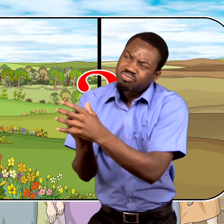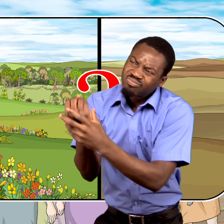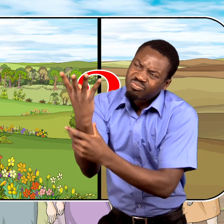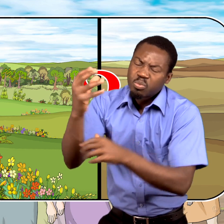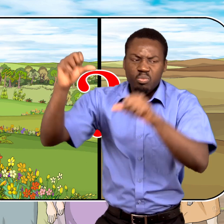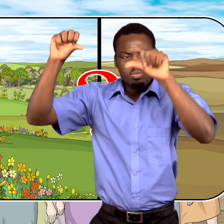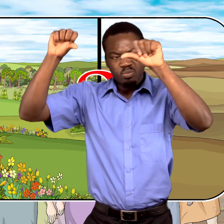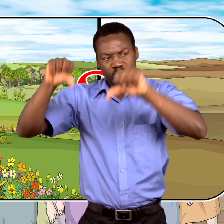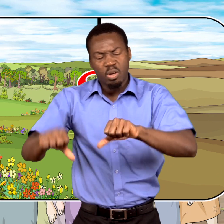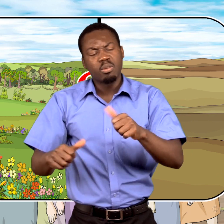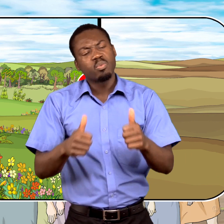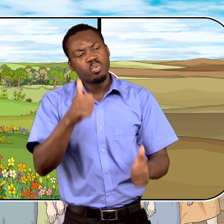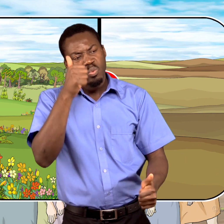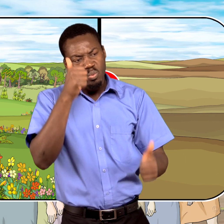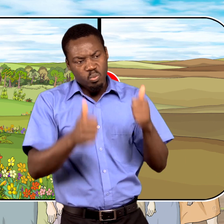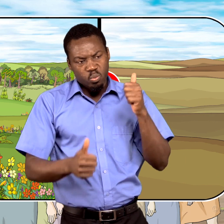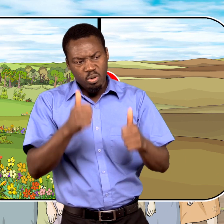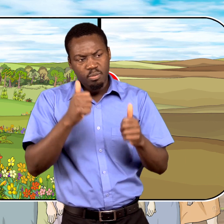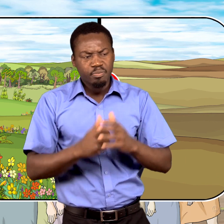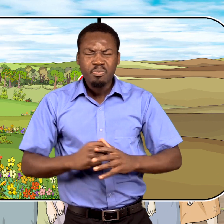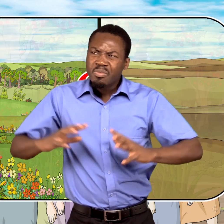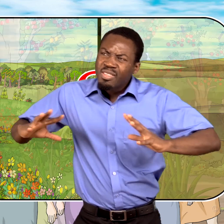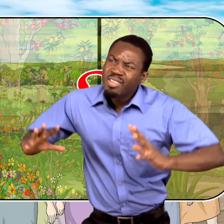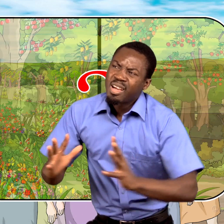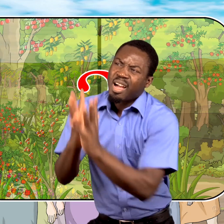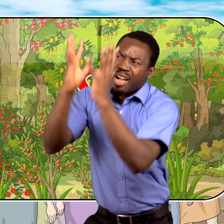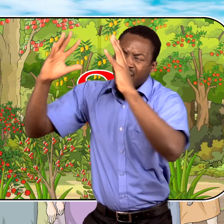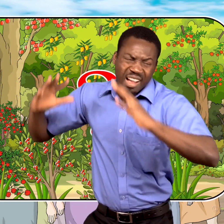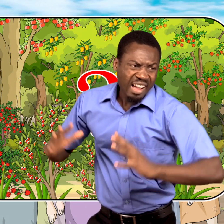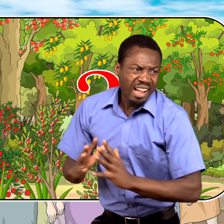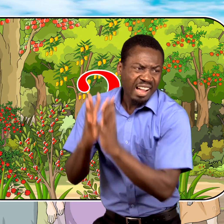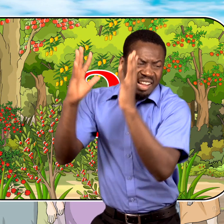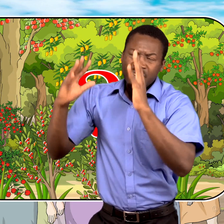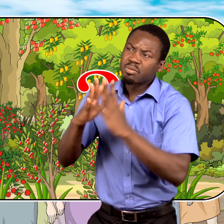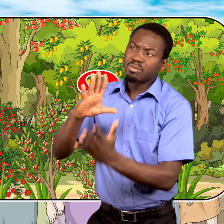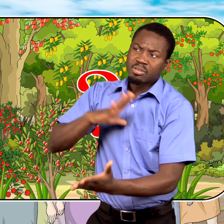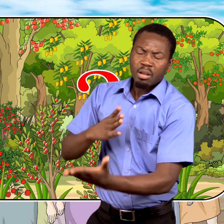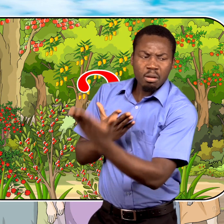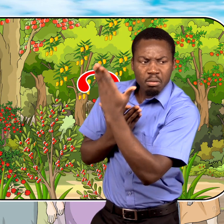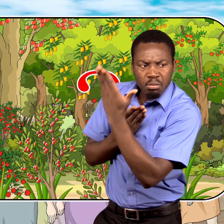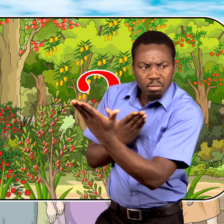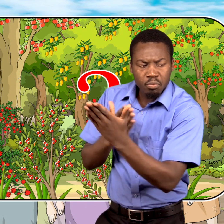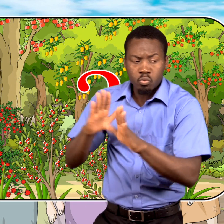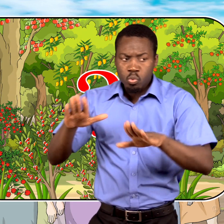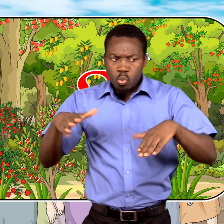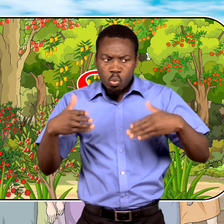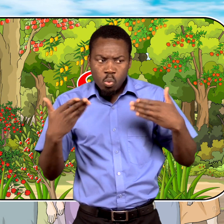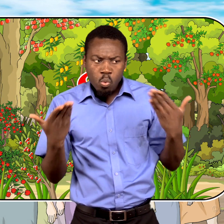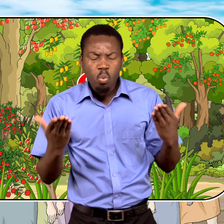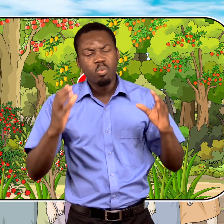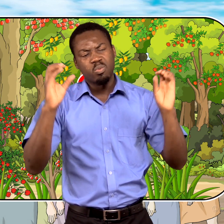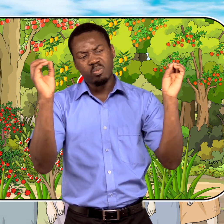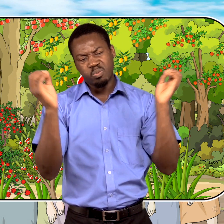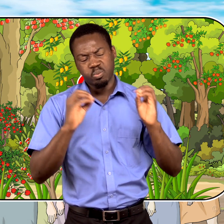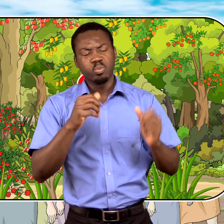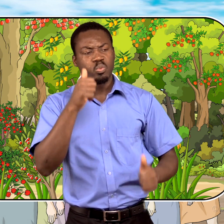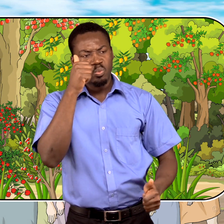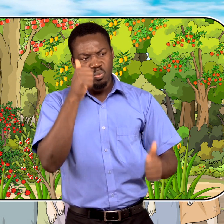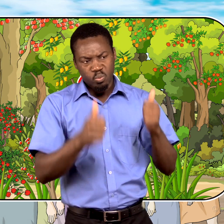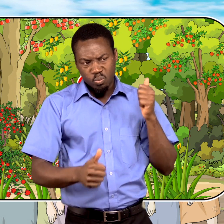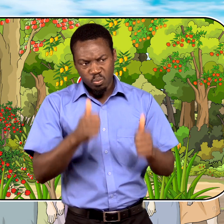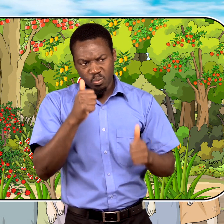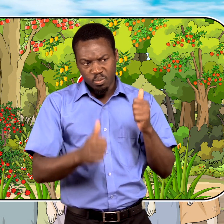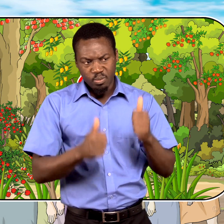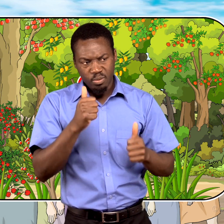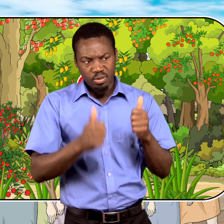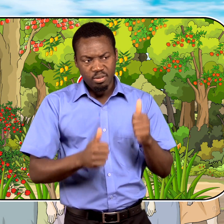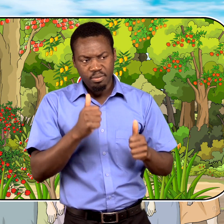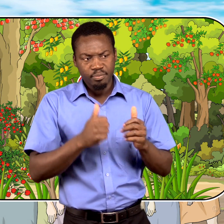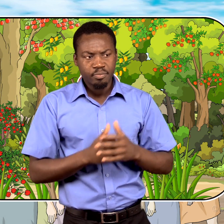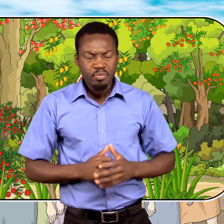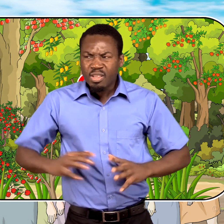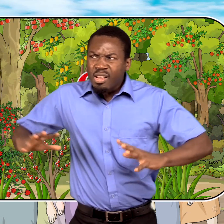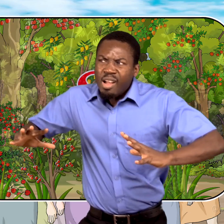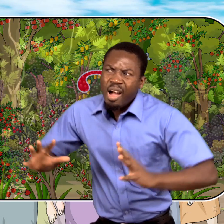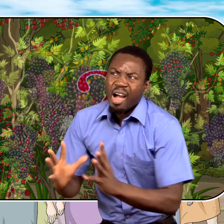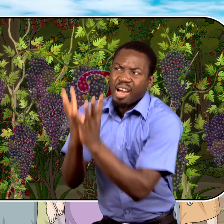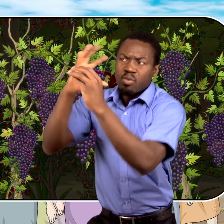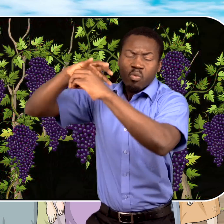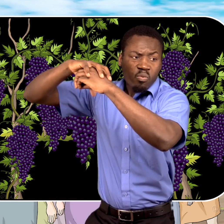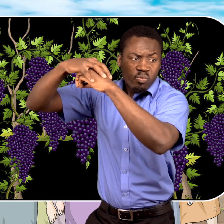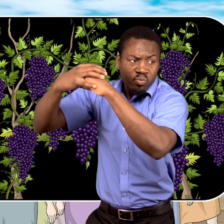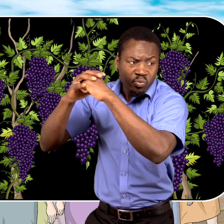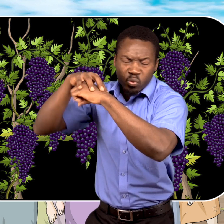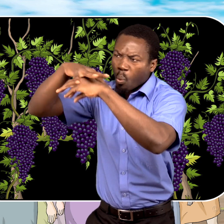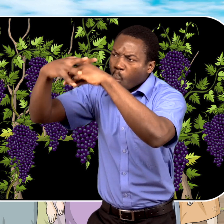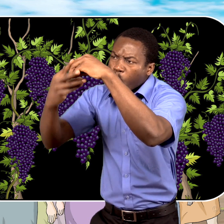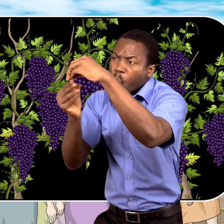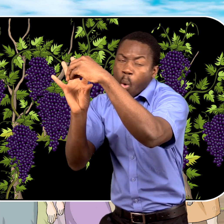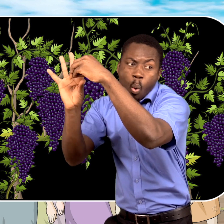Are there trees in it or not?